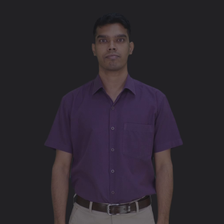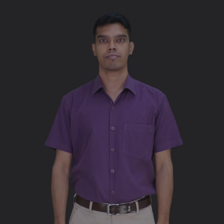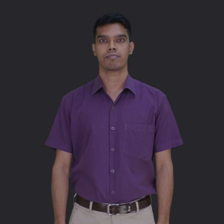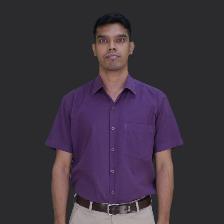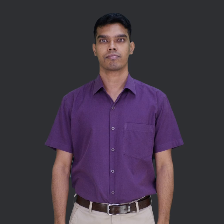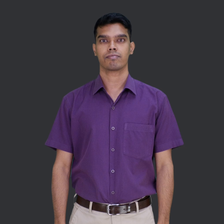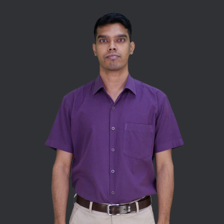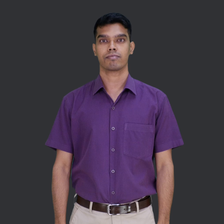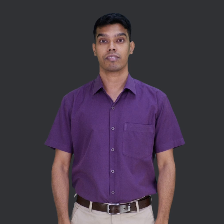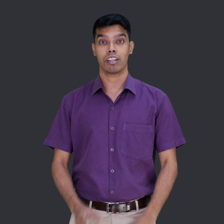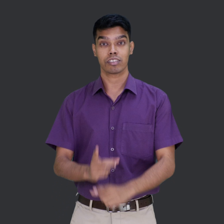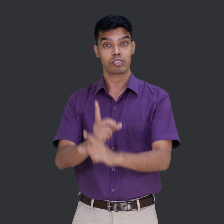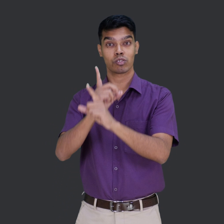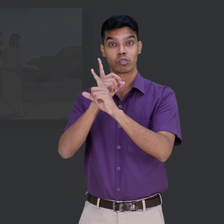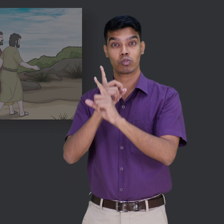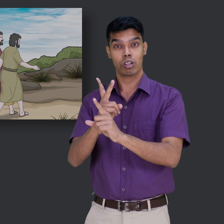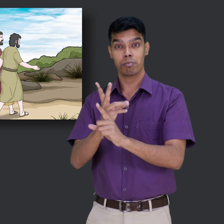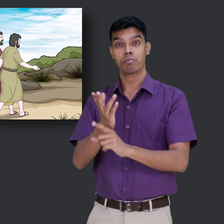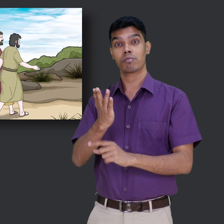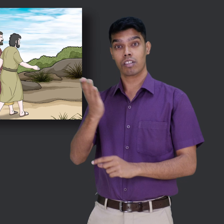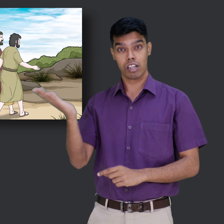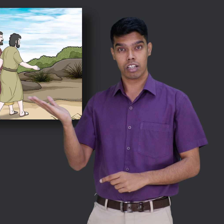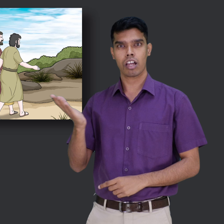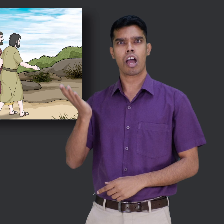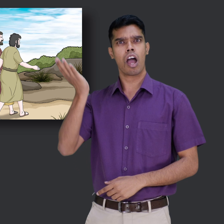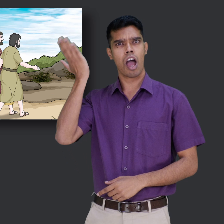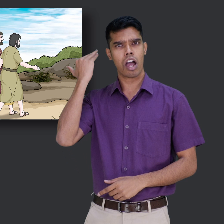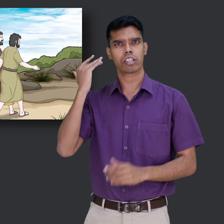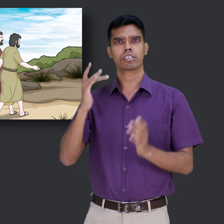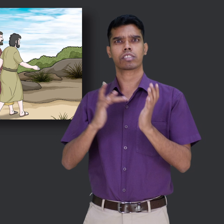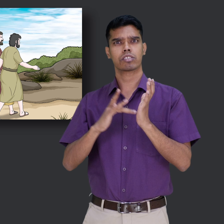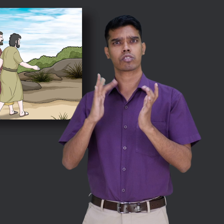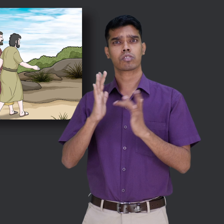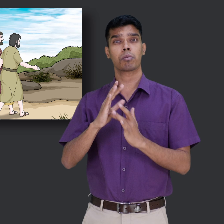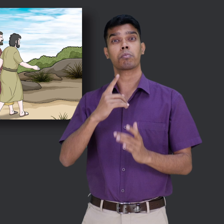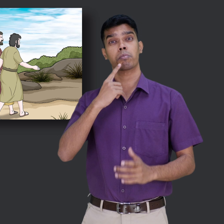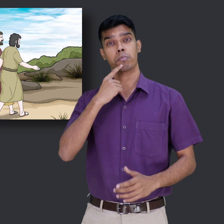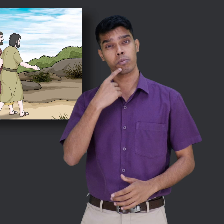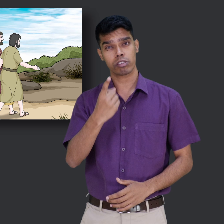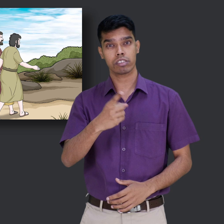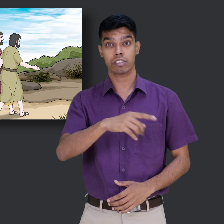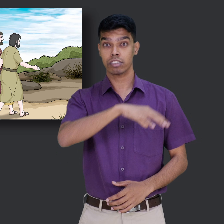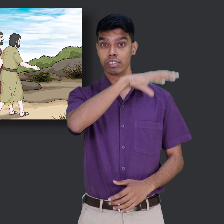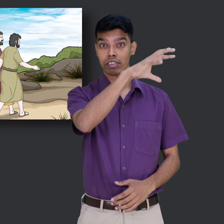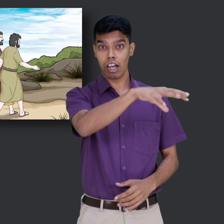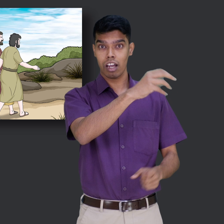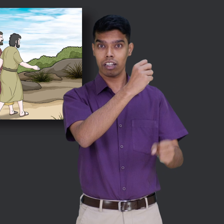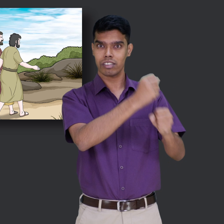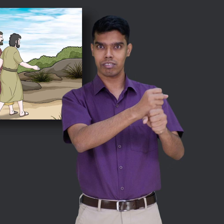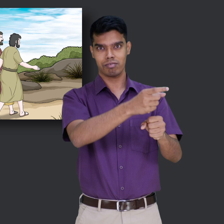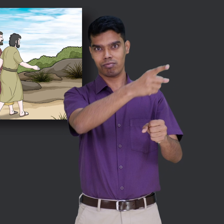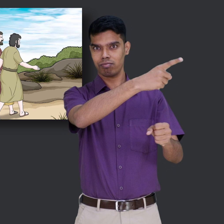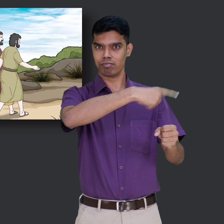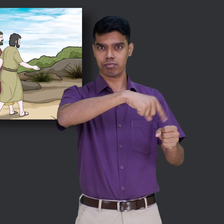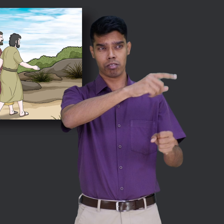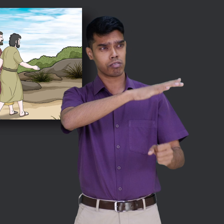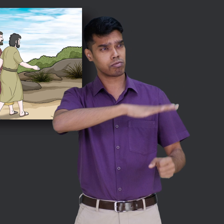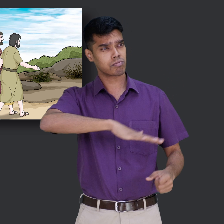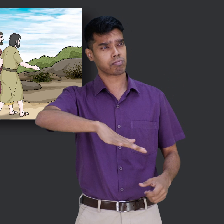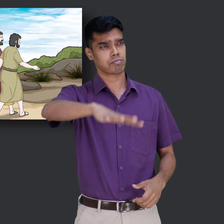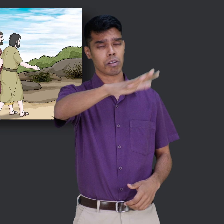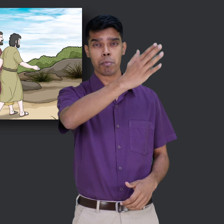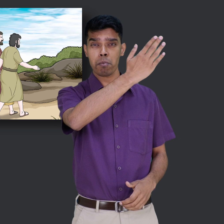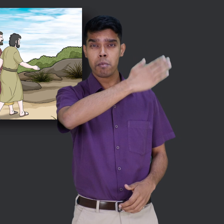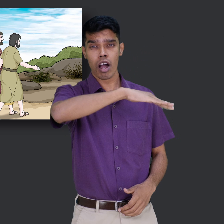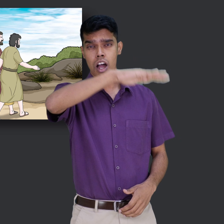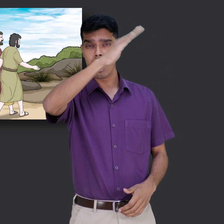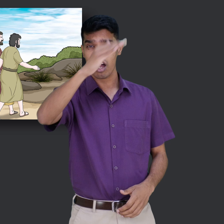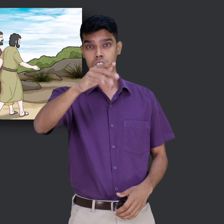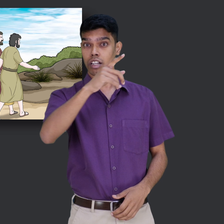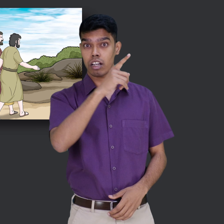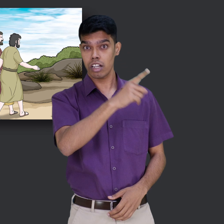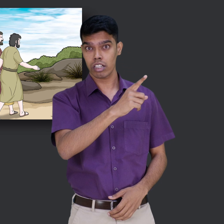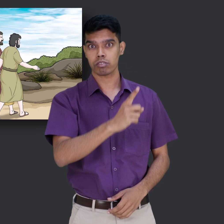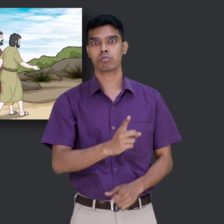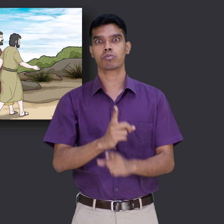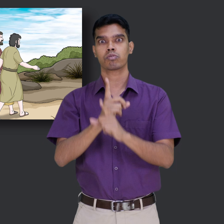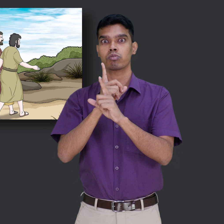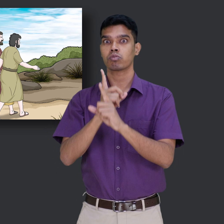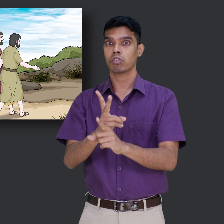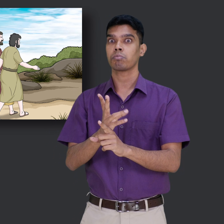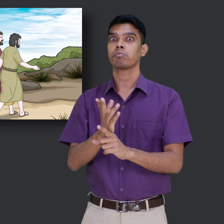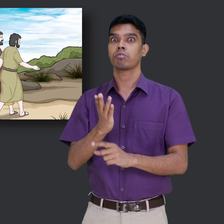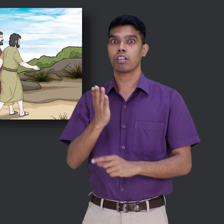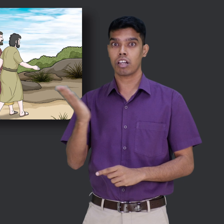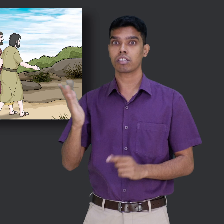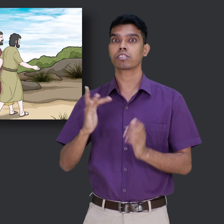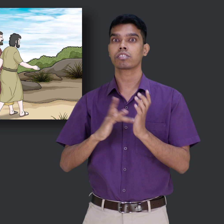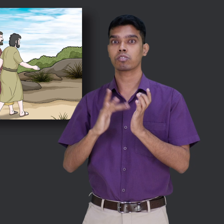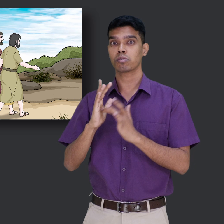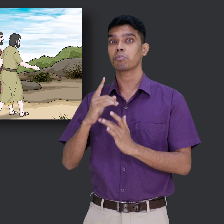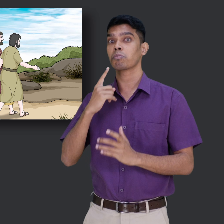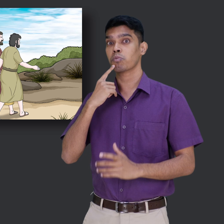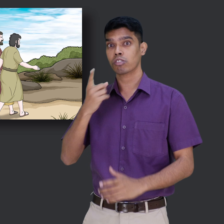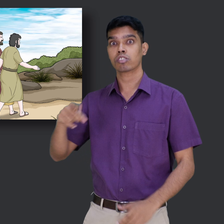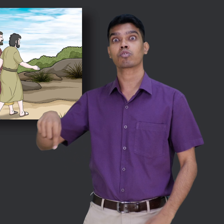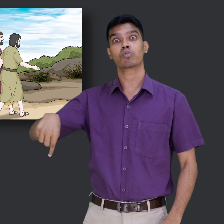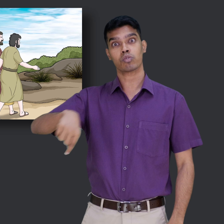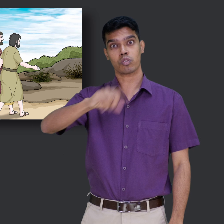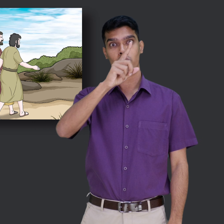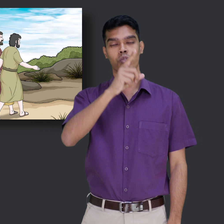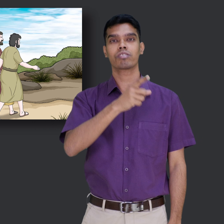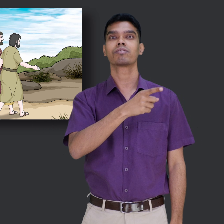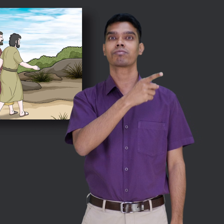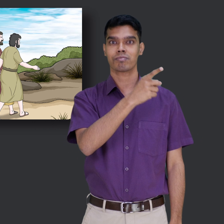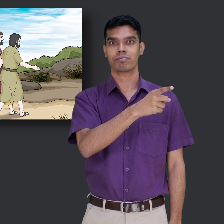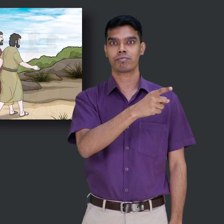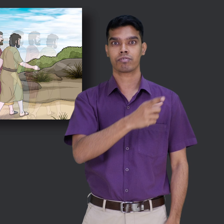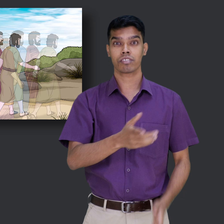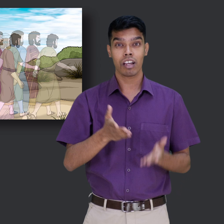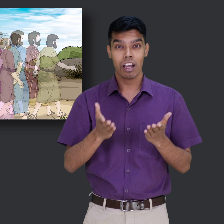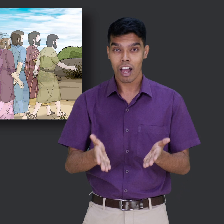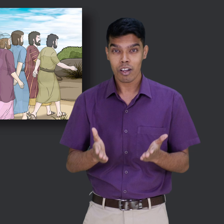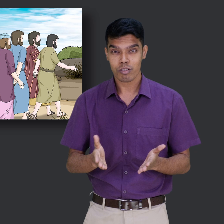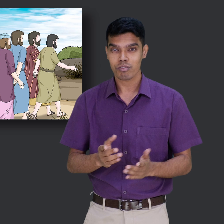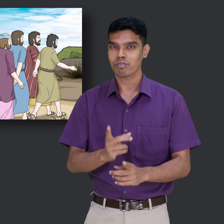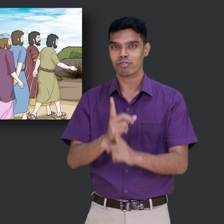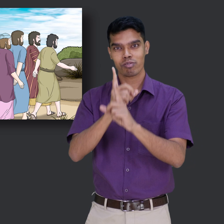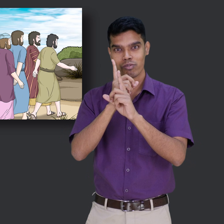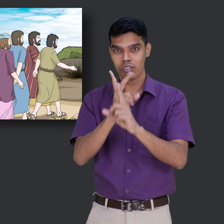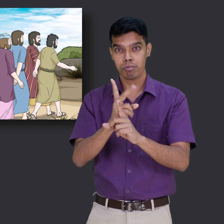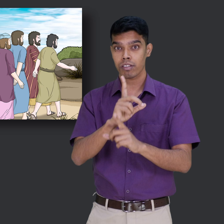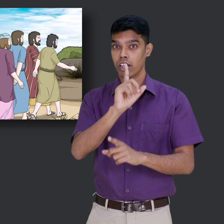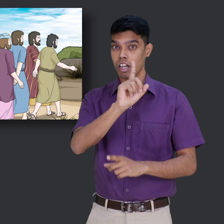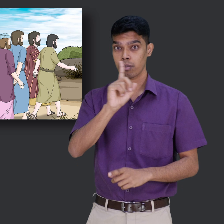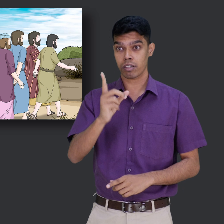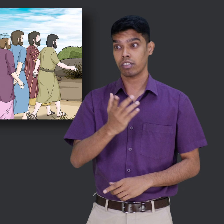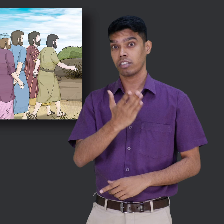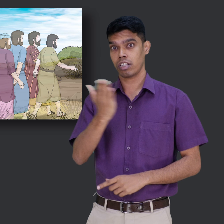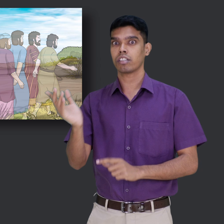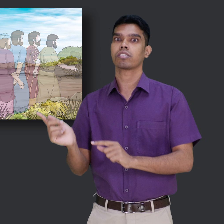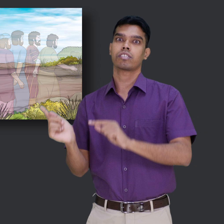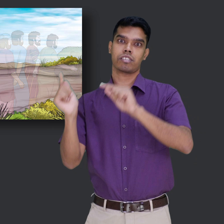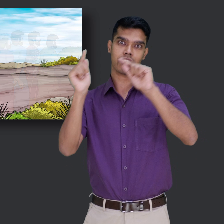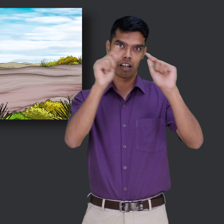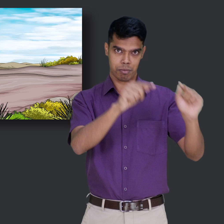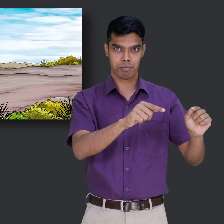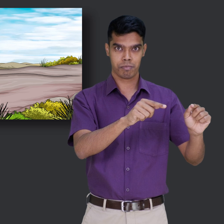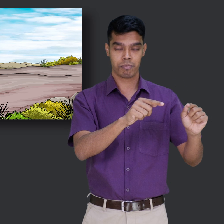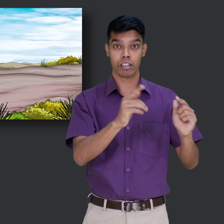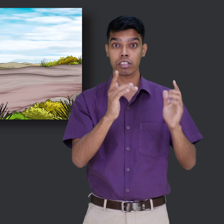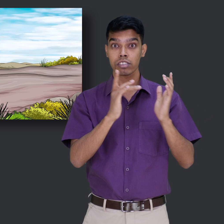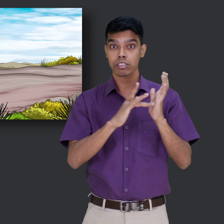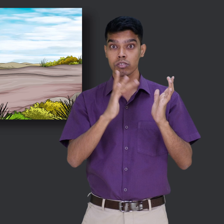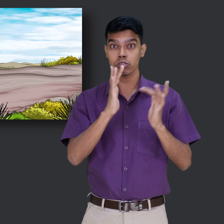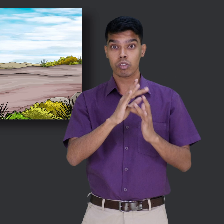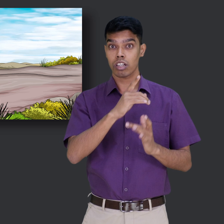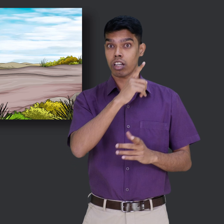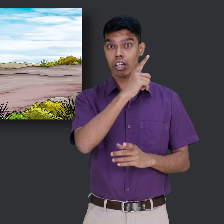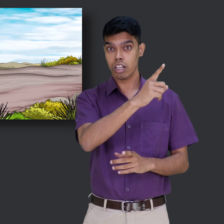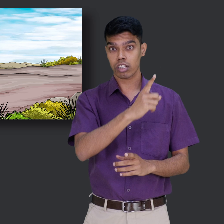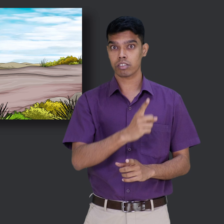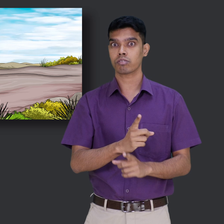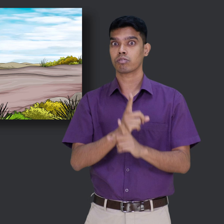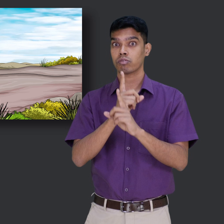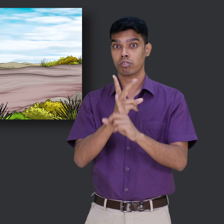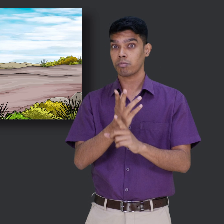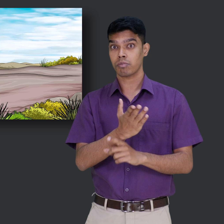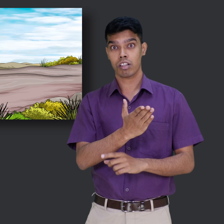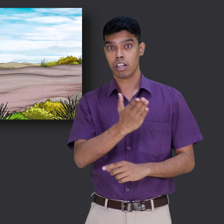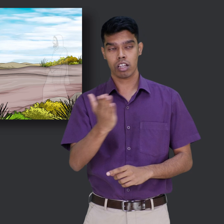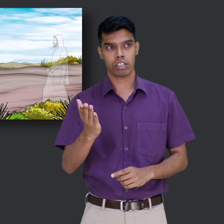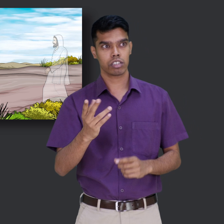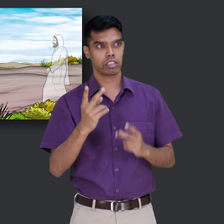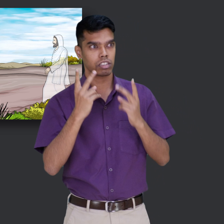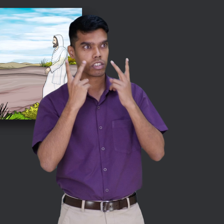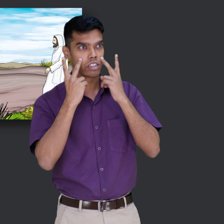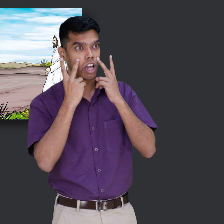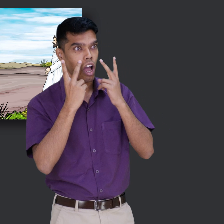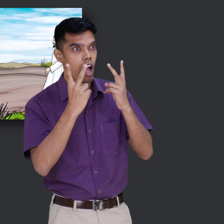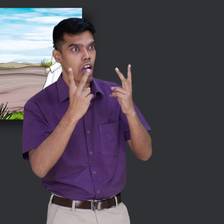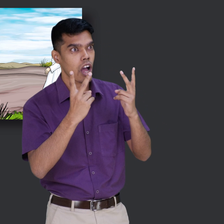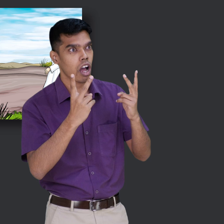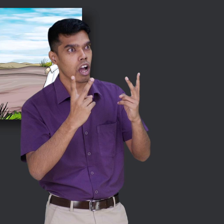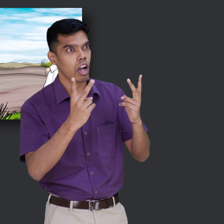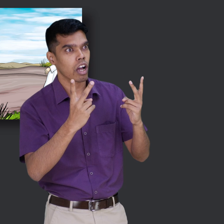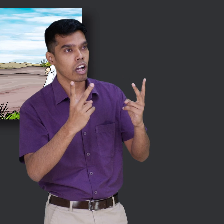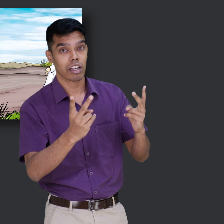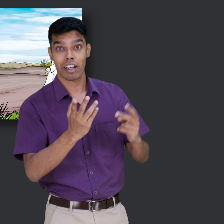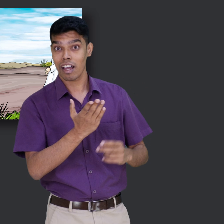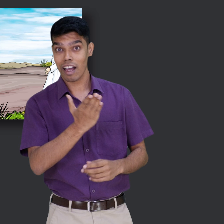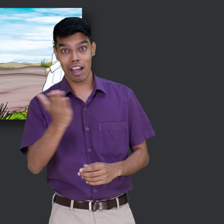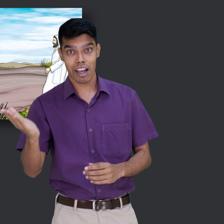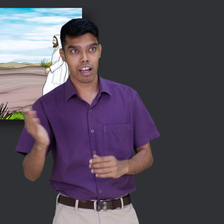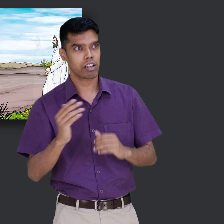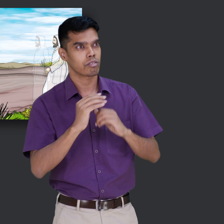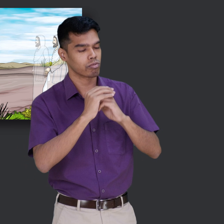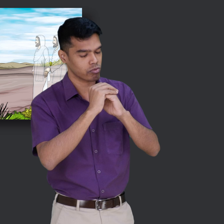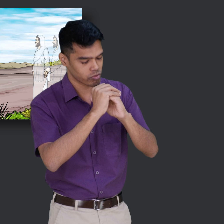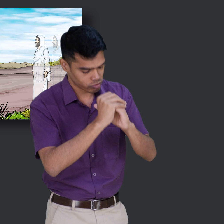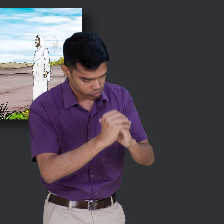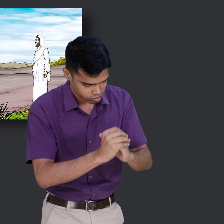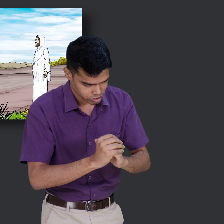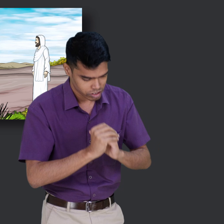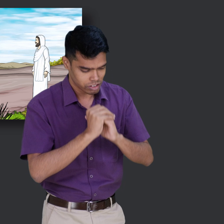Meanwhile, the eleven disciples went to Galilee, to the mountain Jesus had designated.